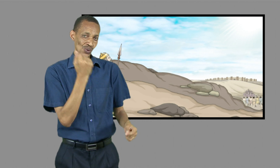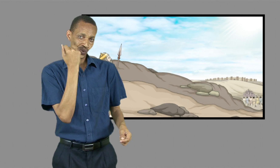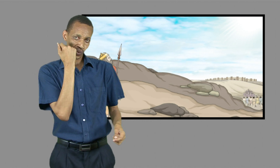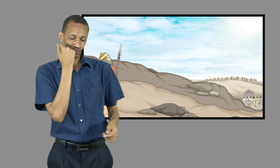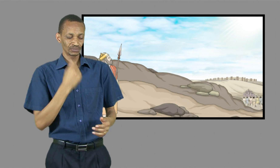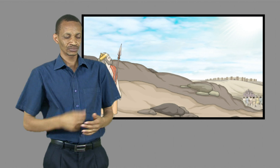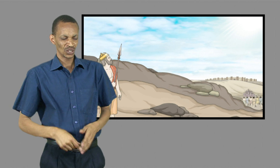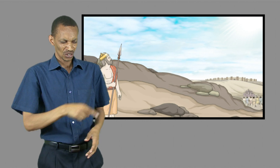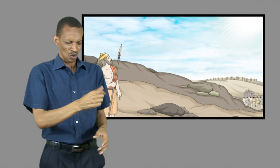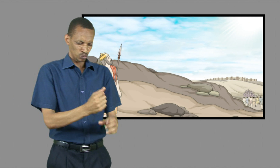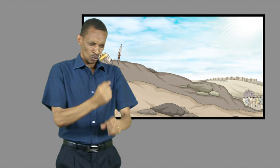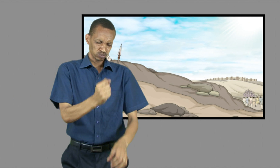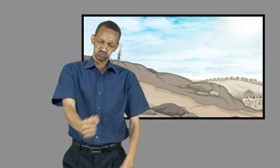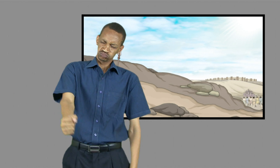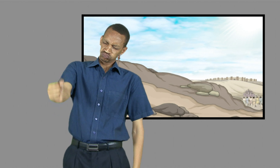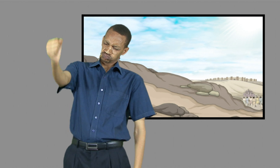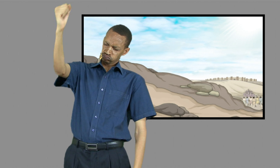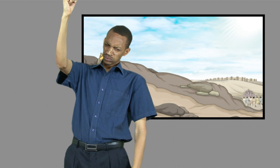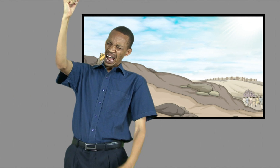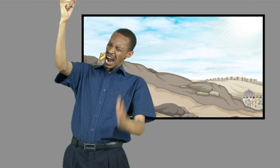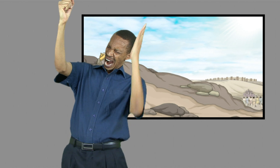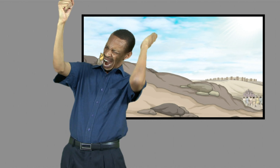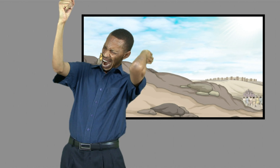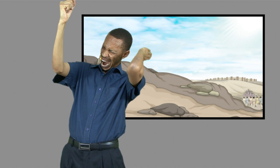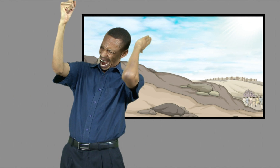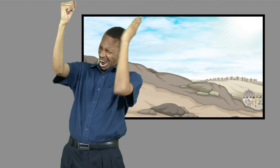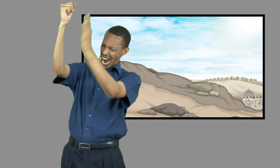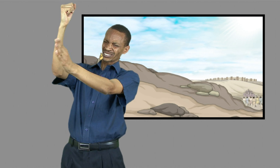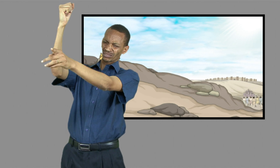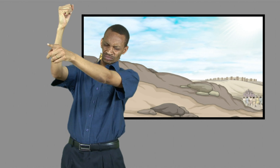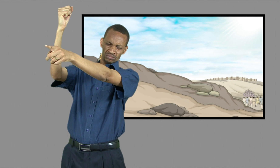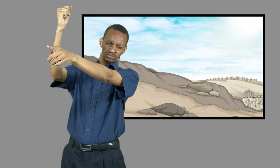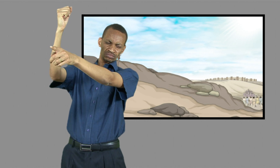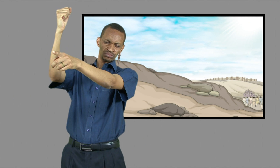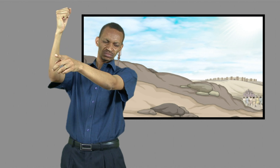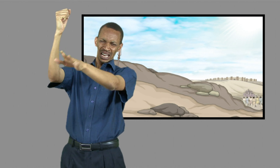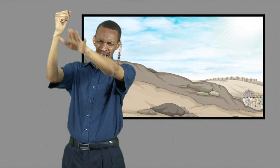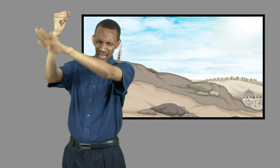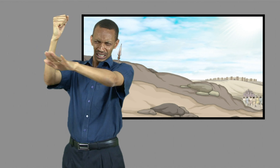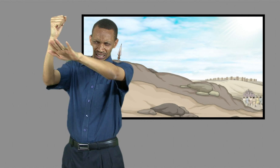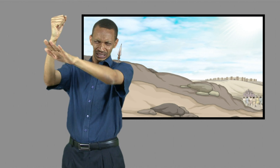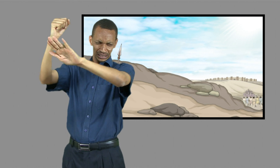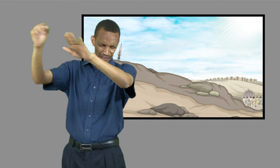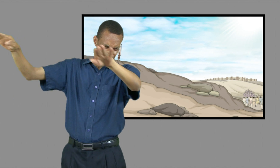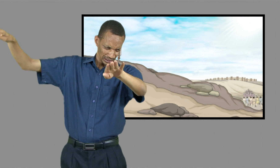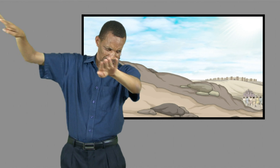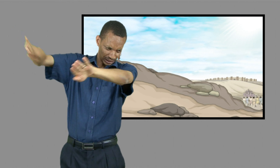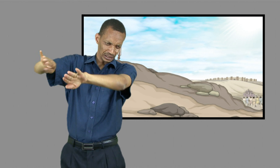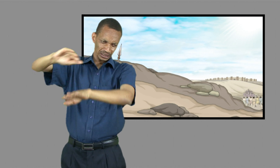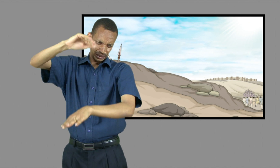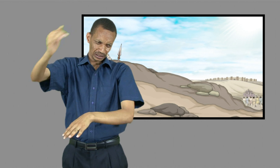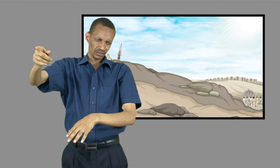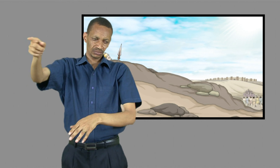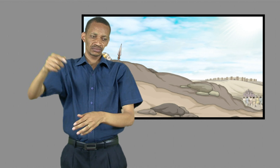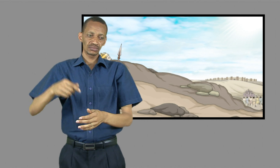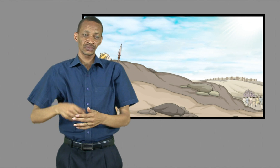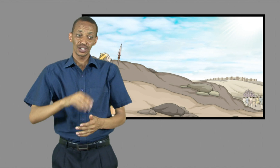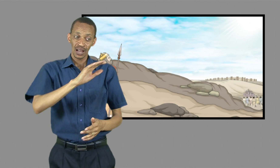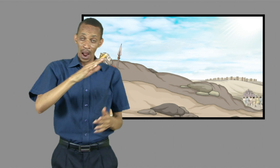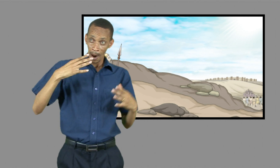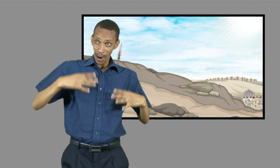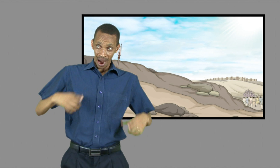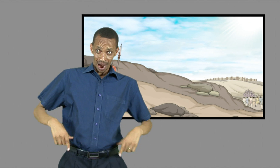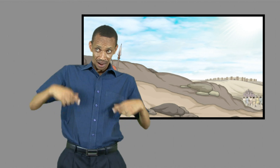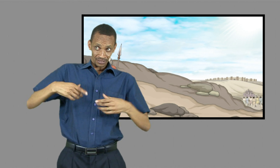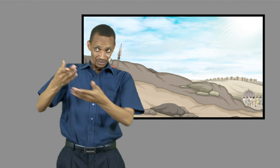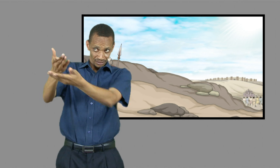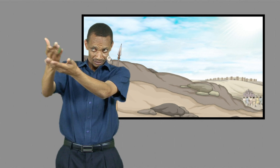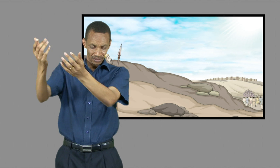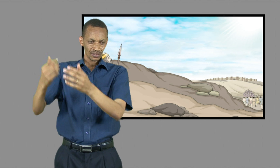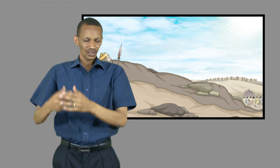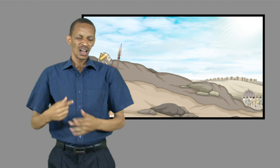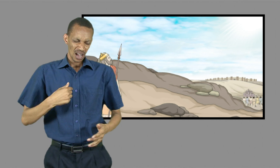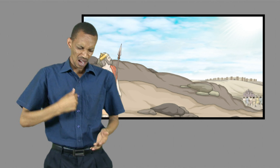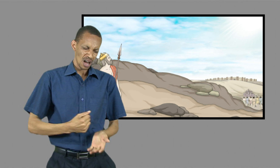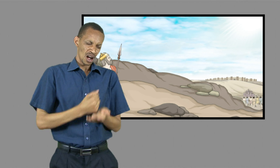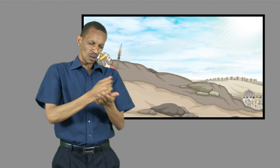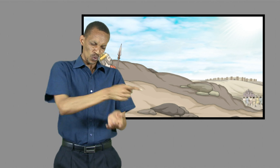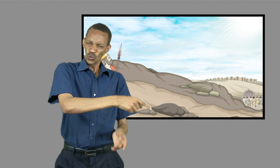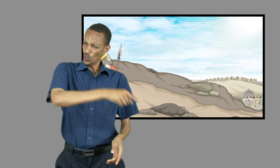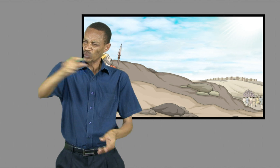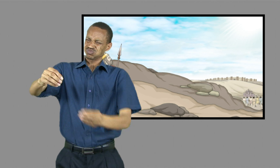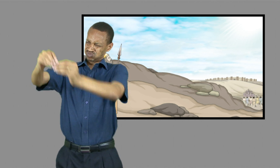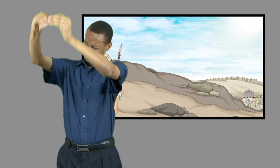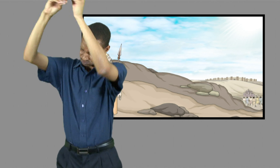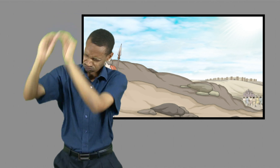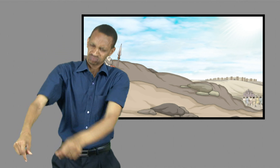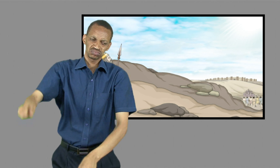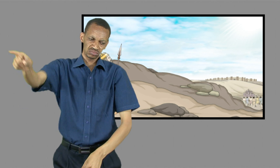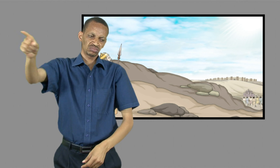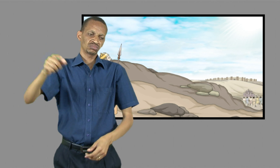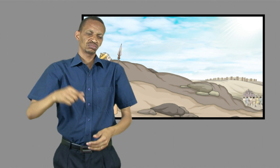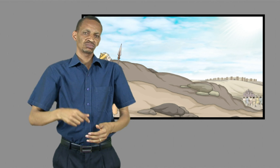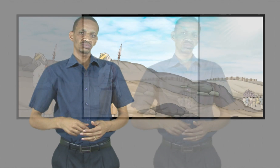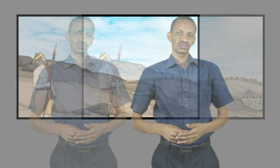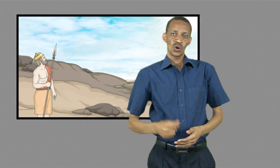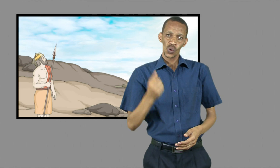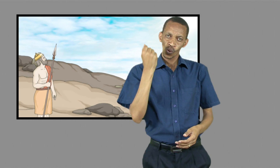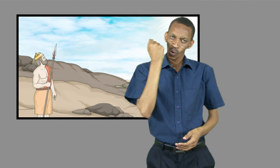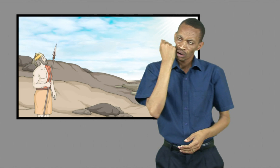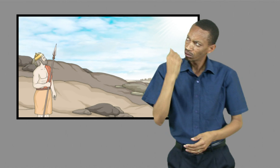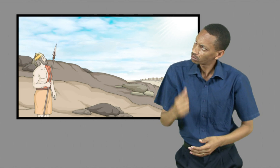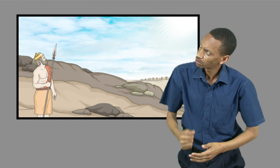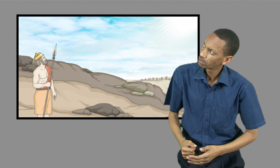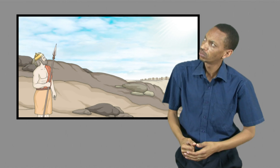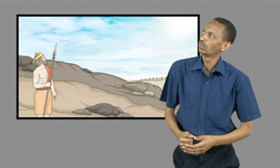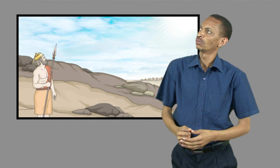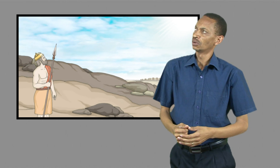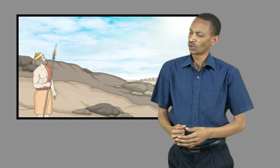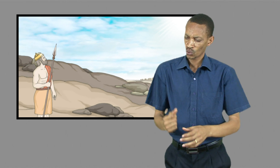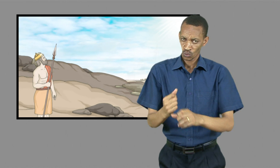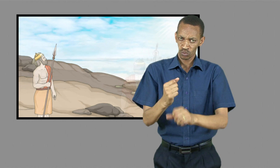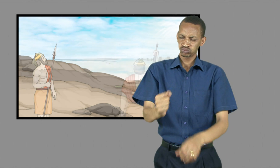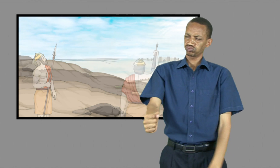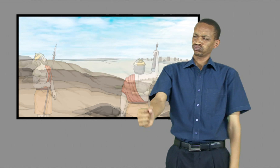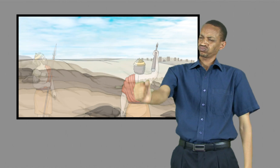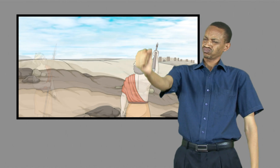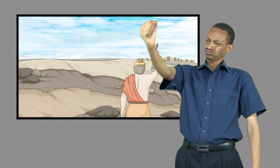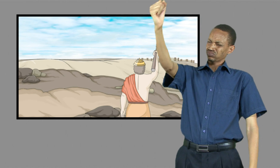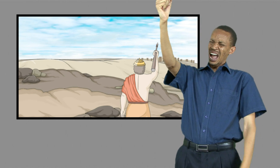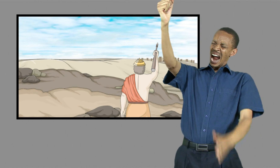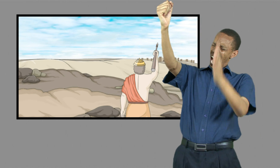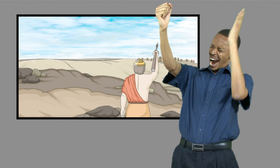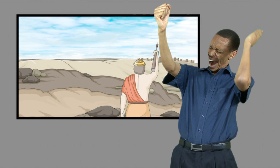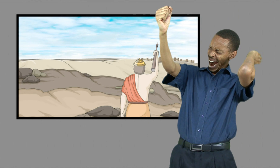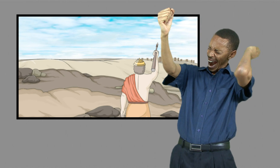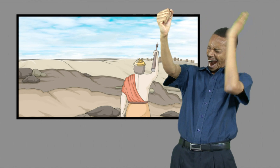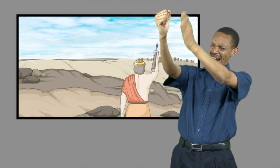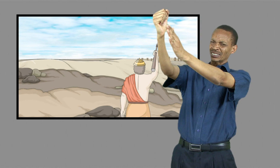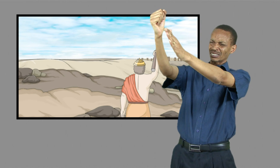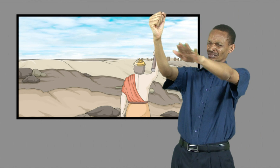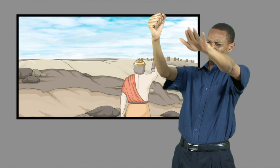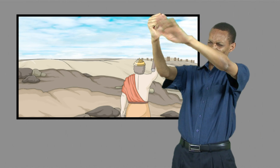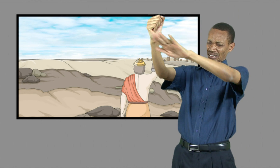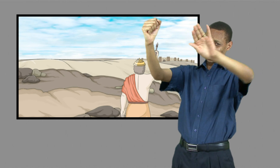Then the LORD said to Joshua, “Hold out your battle lance toward Ai, for into your hand I will deliver the city.”